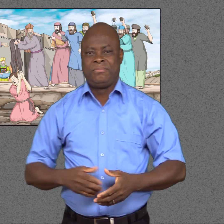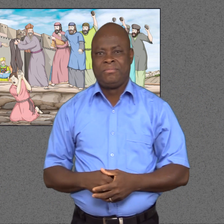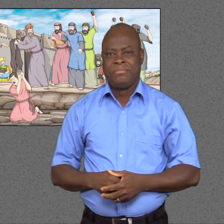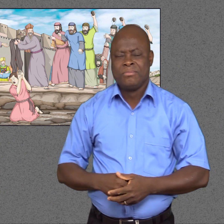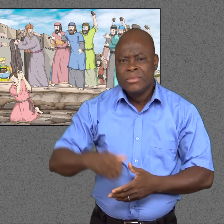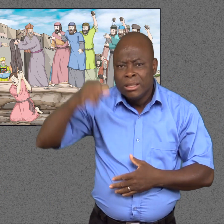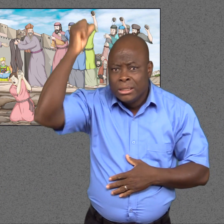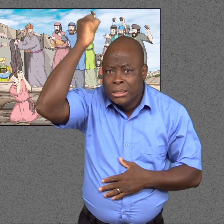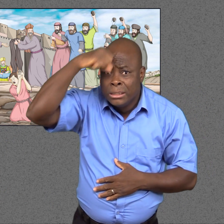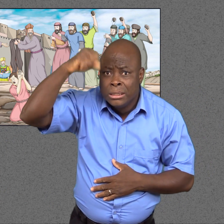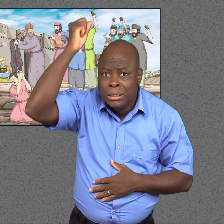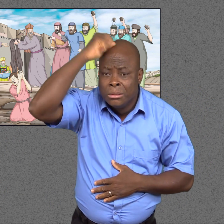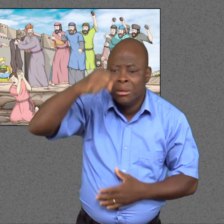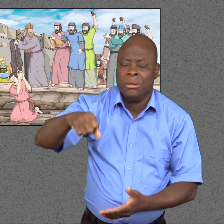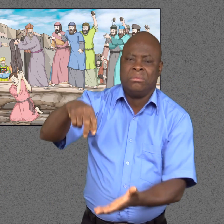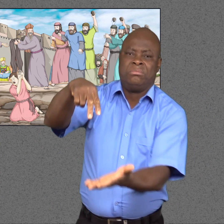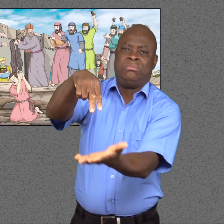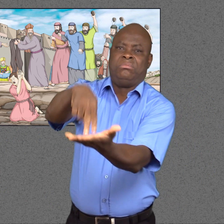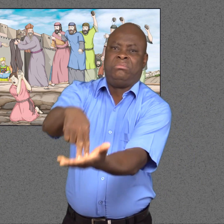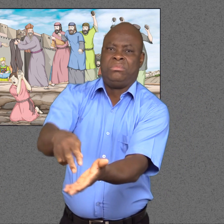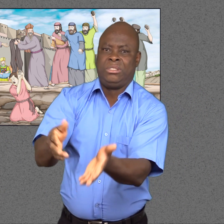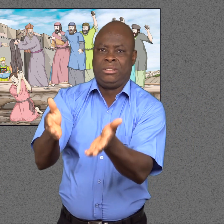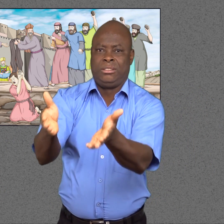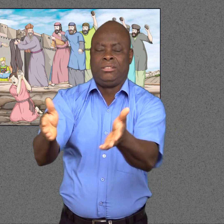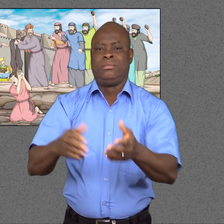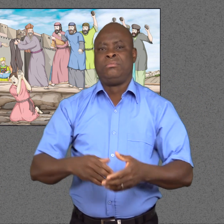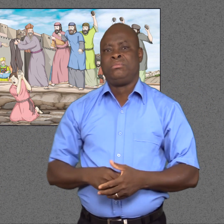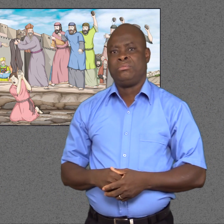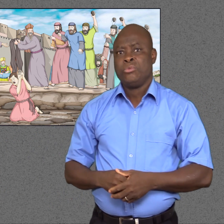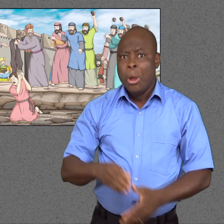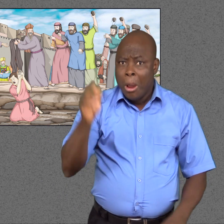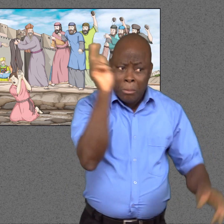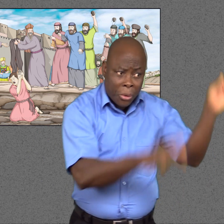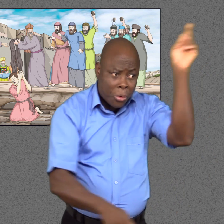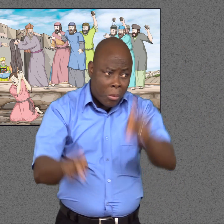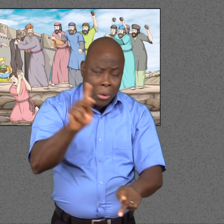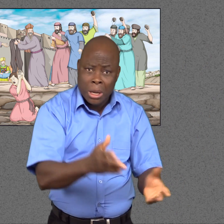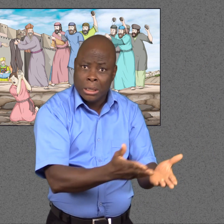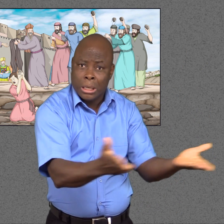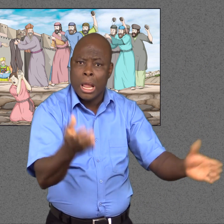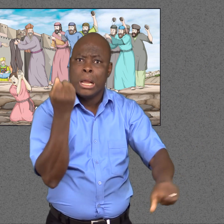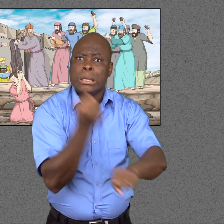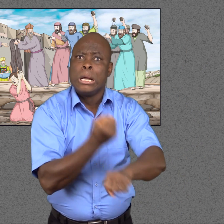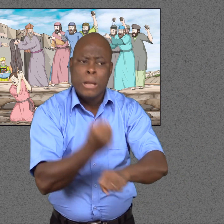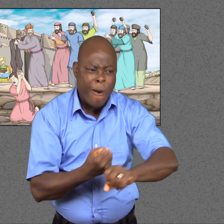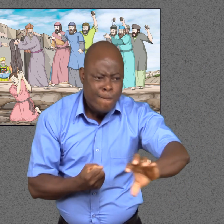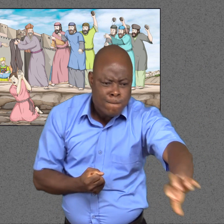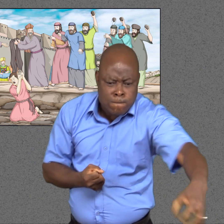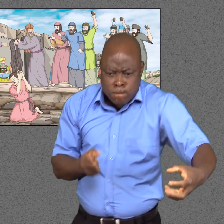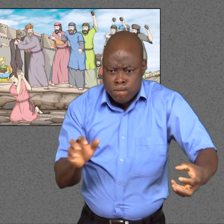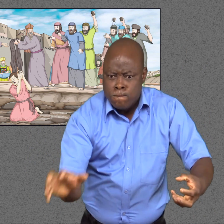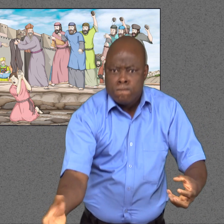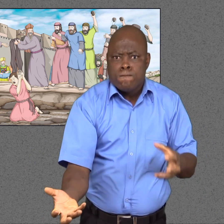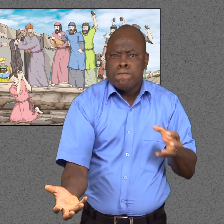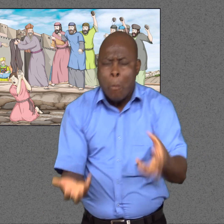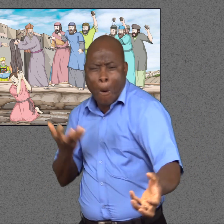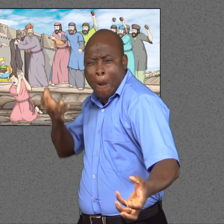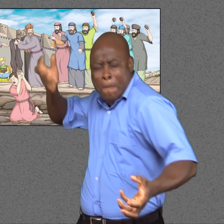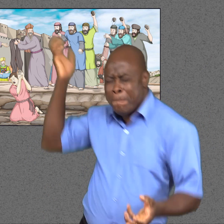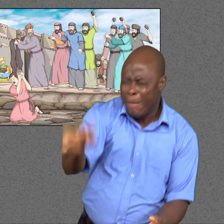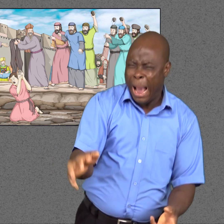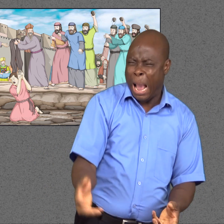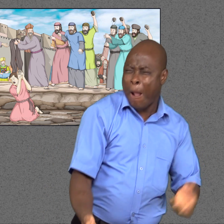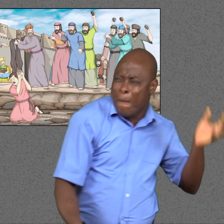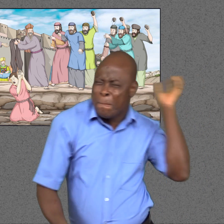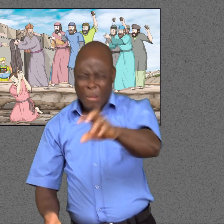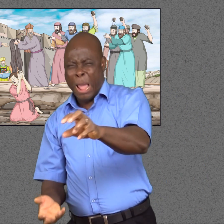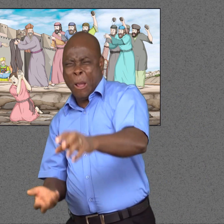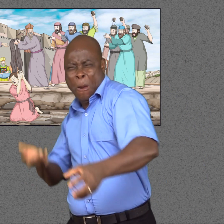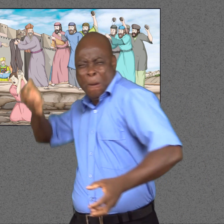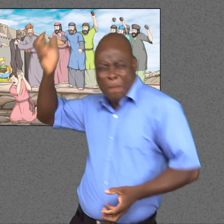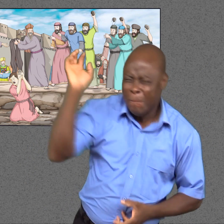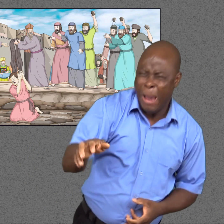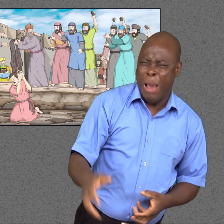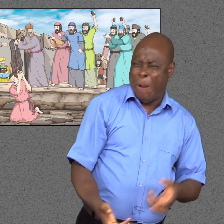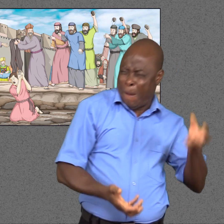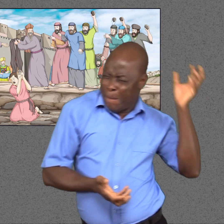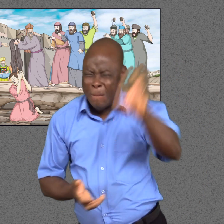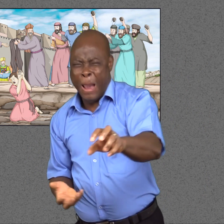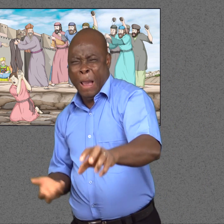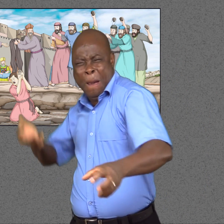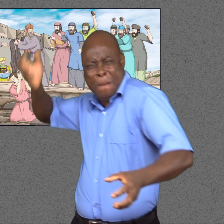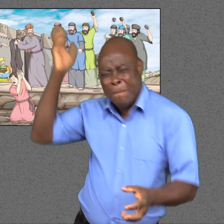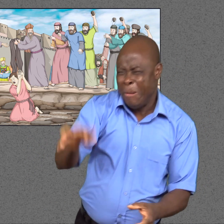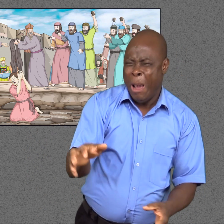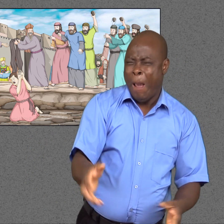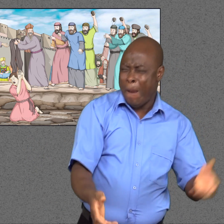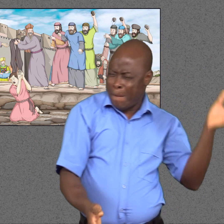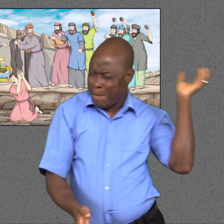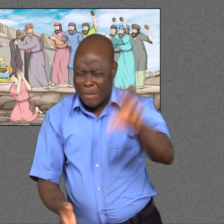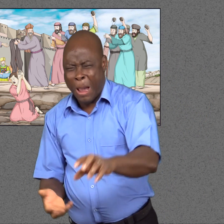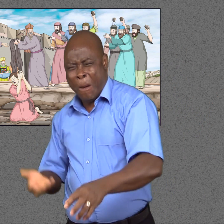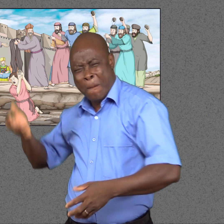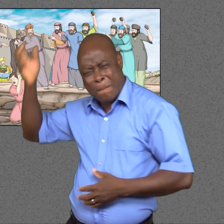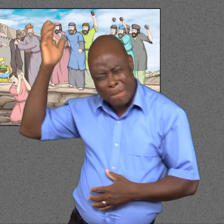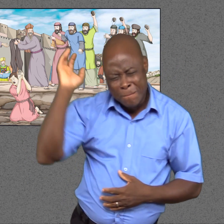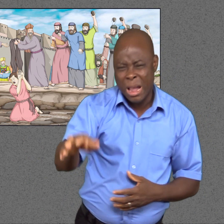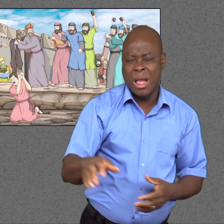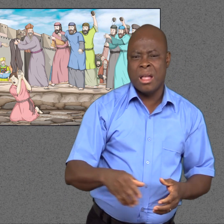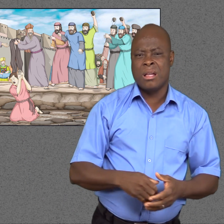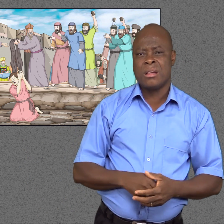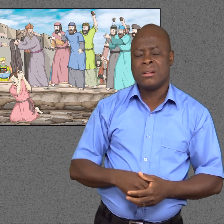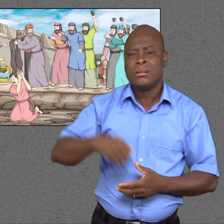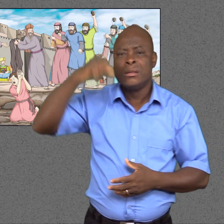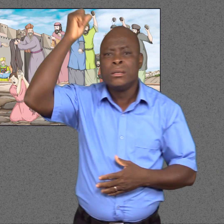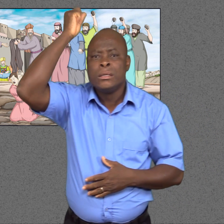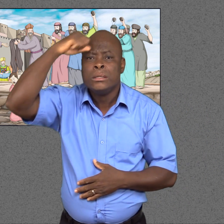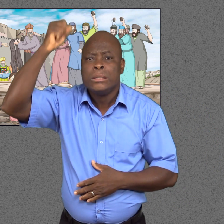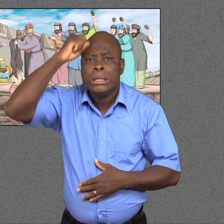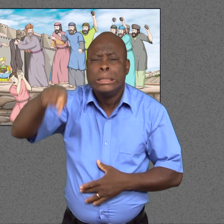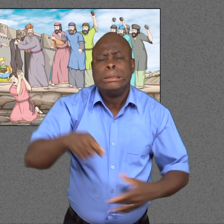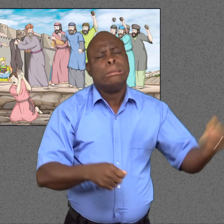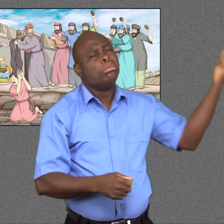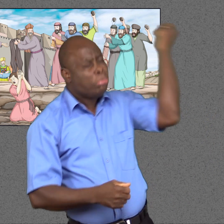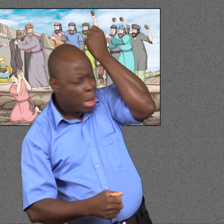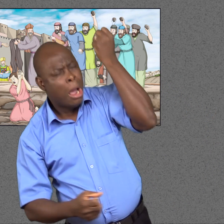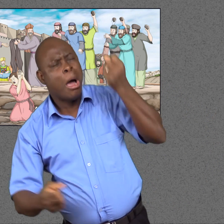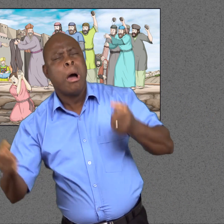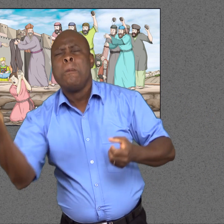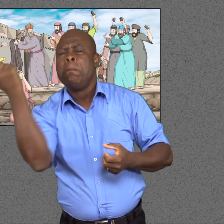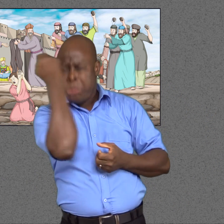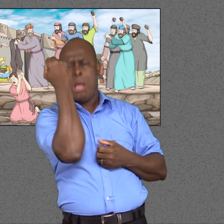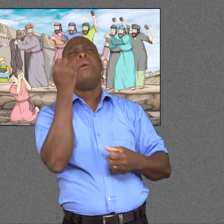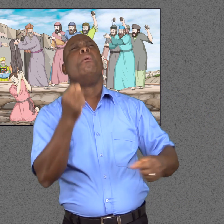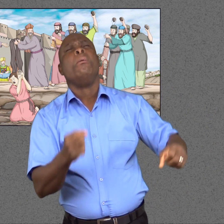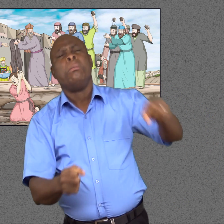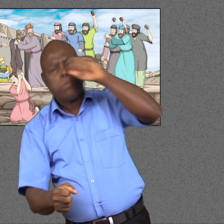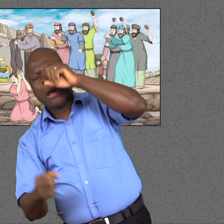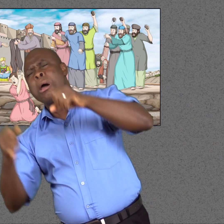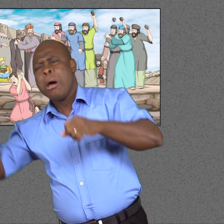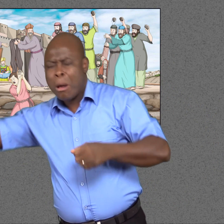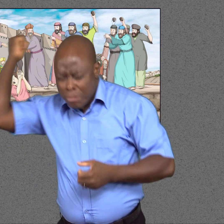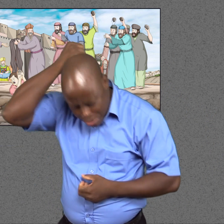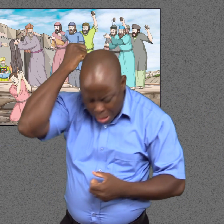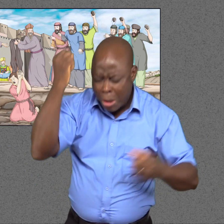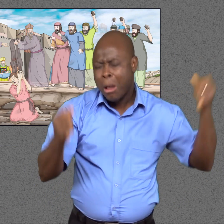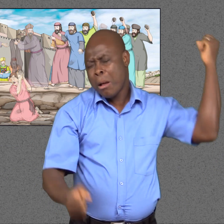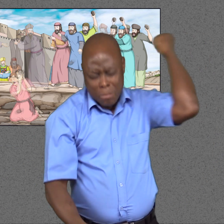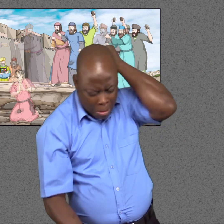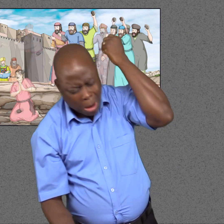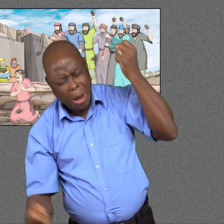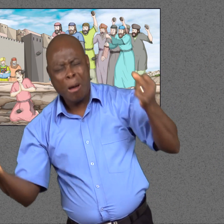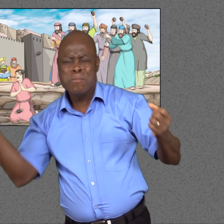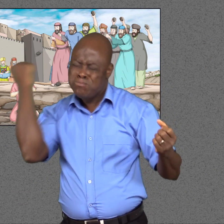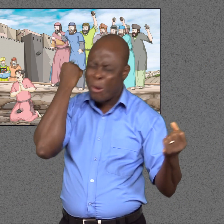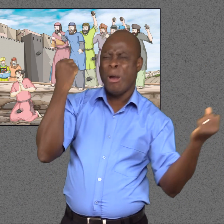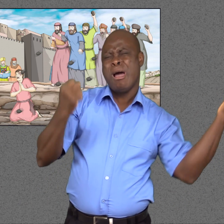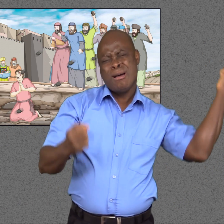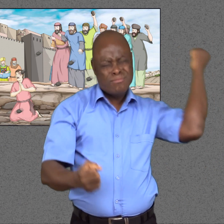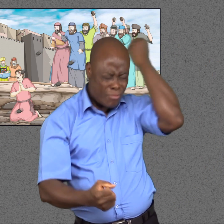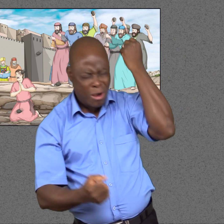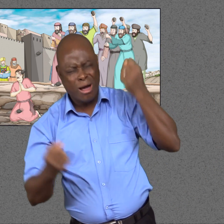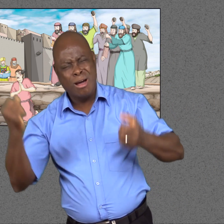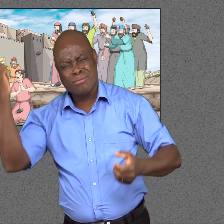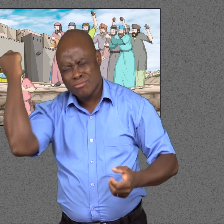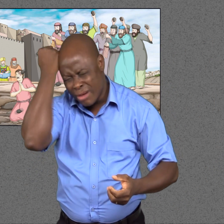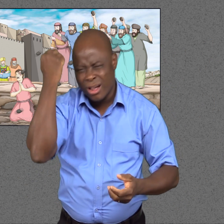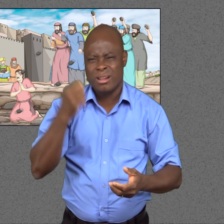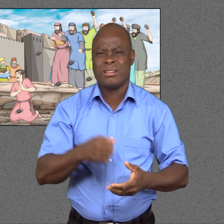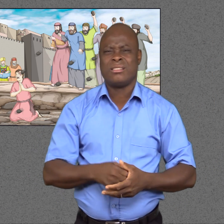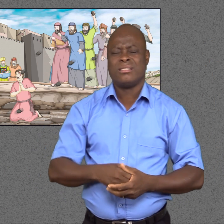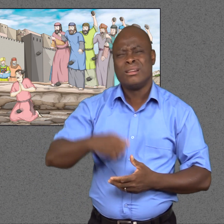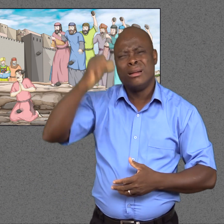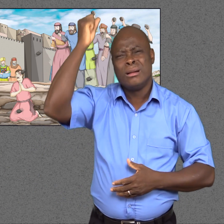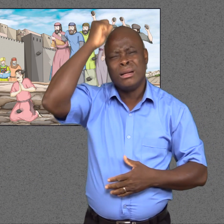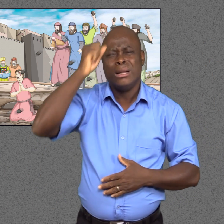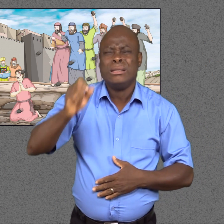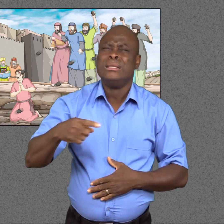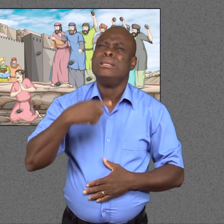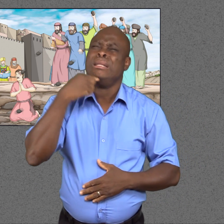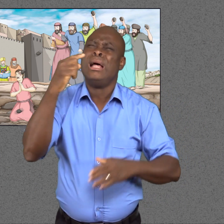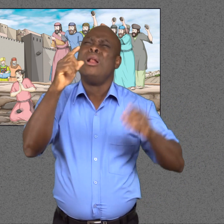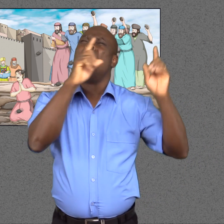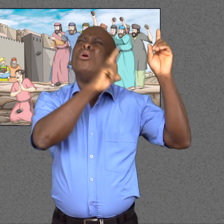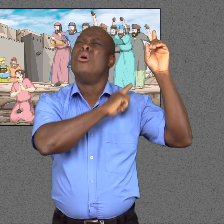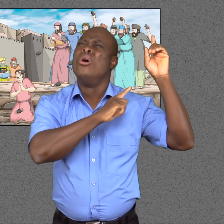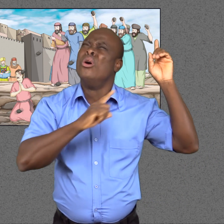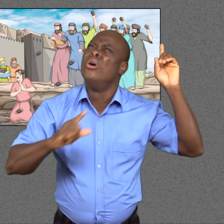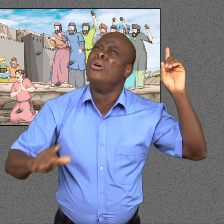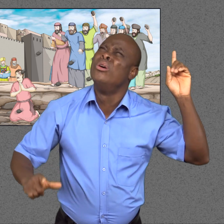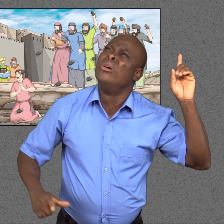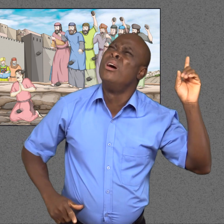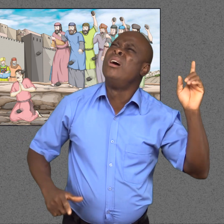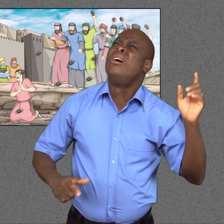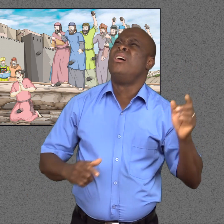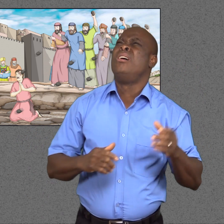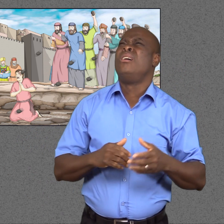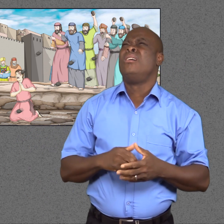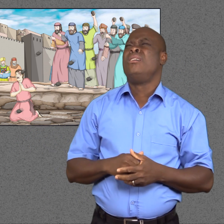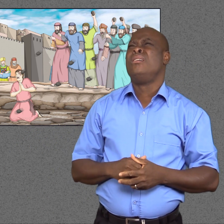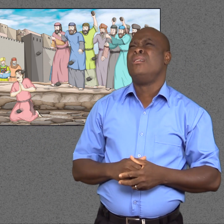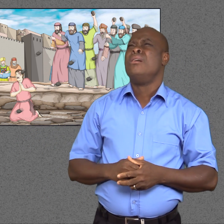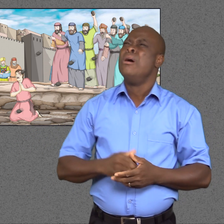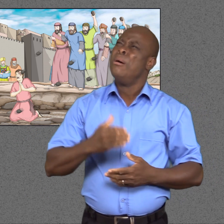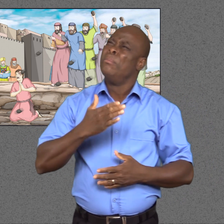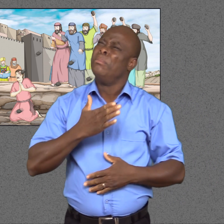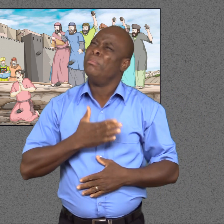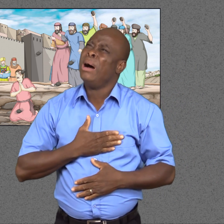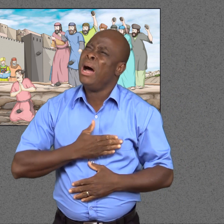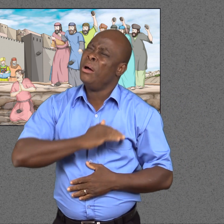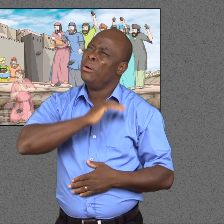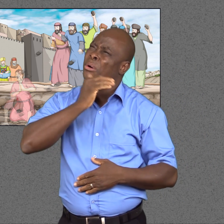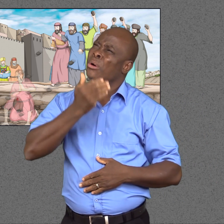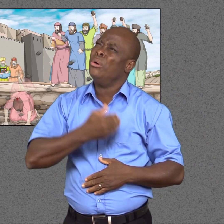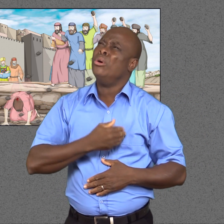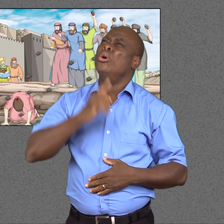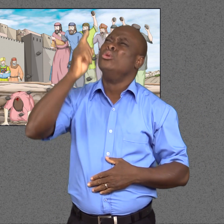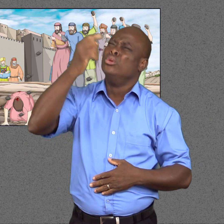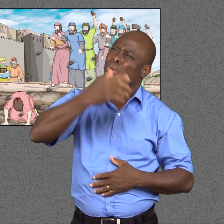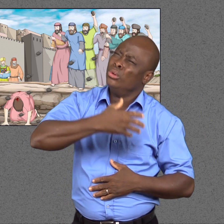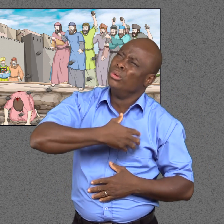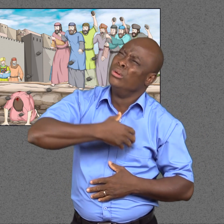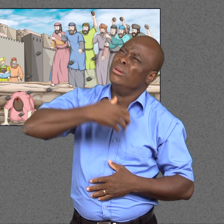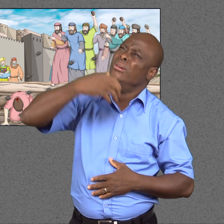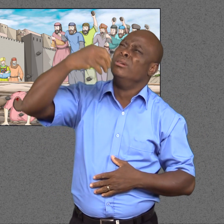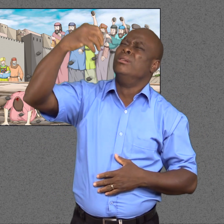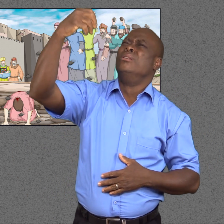While they were stoning him, Stephen appealed, “Lord Jesus, receive my spirit.”